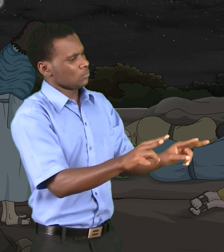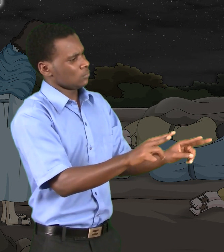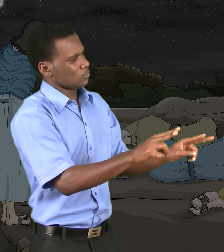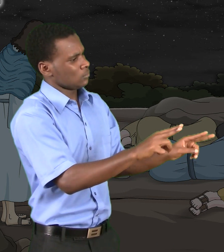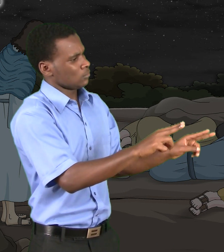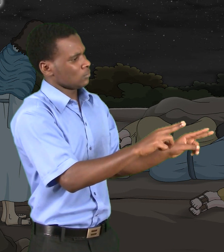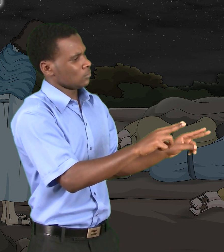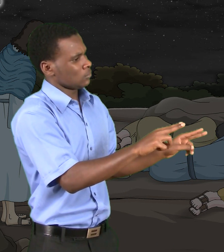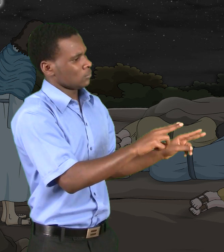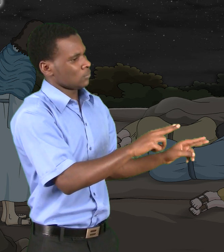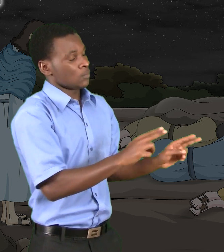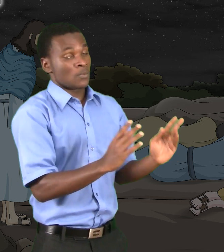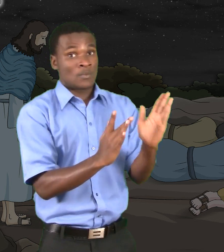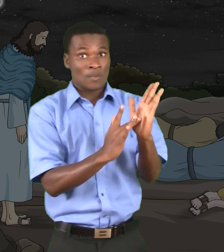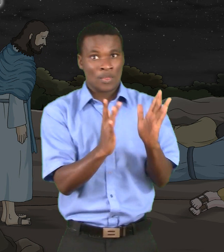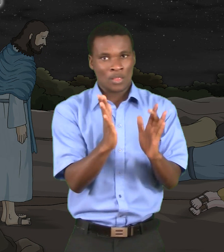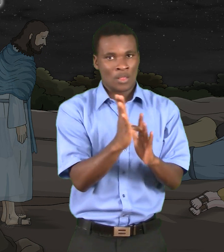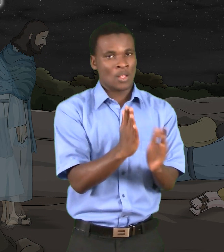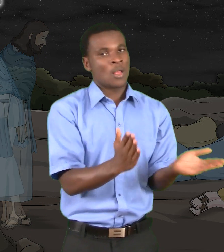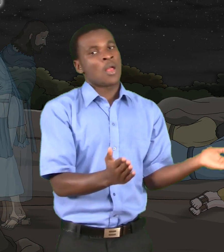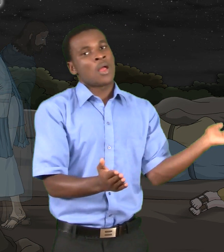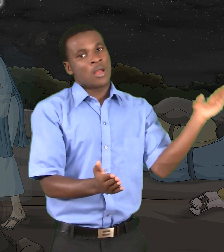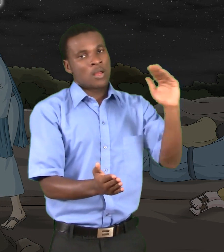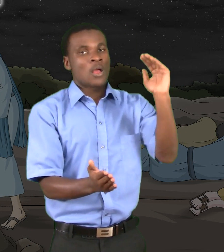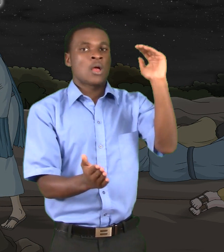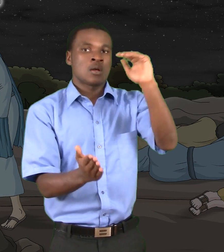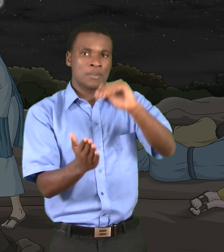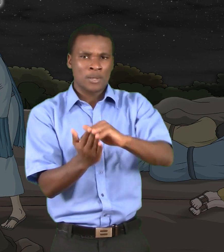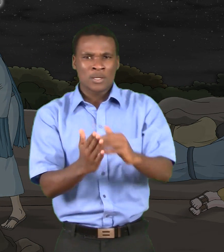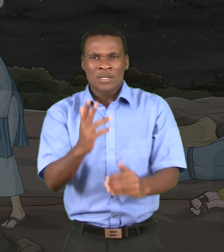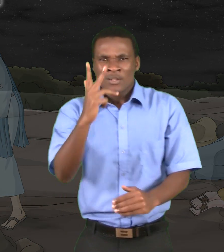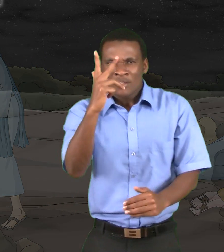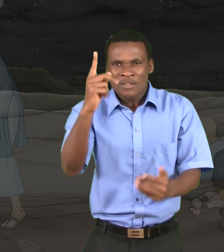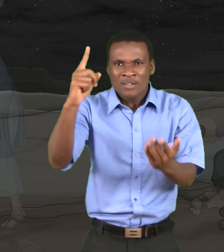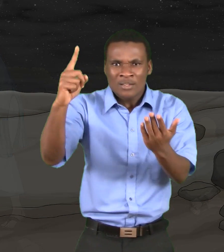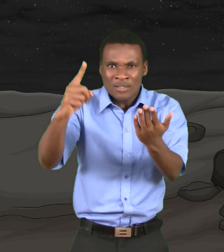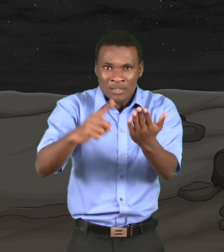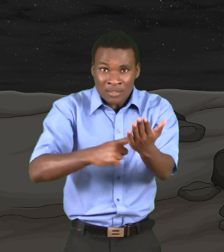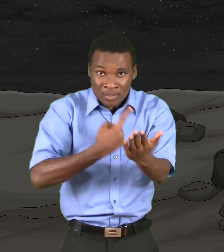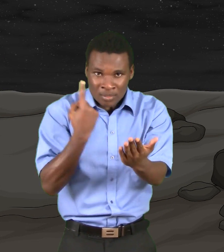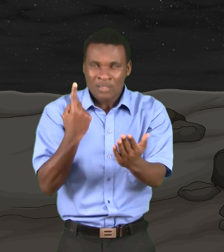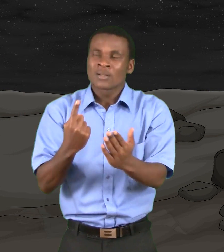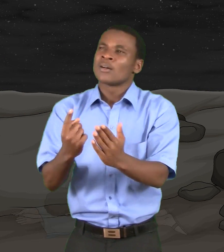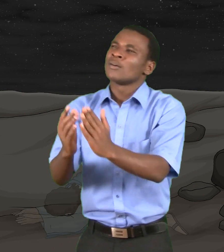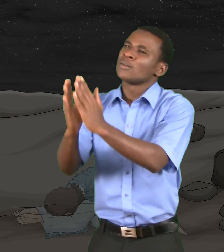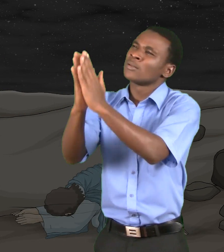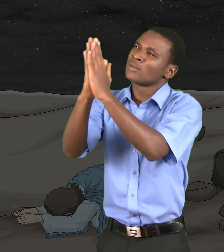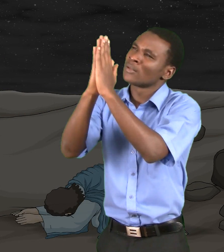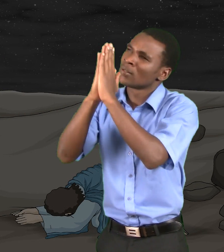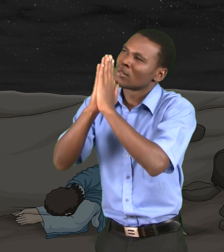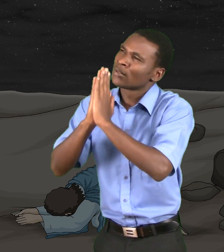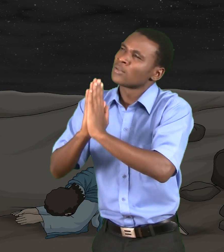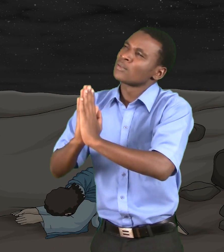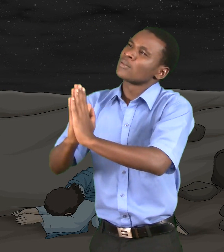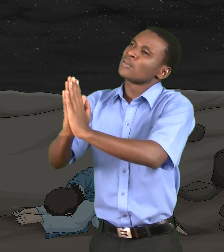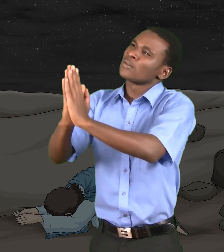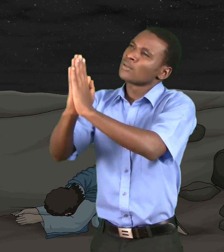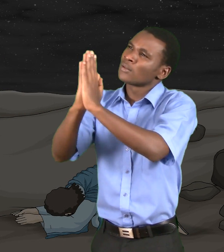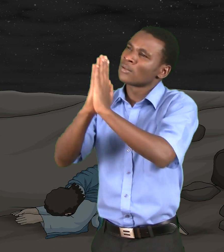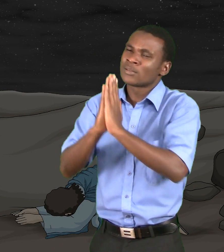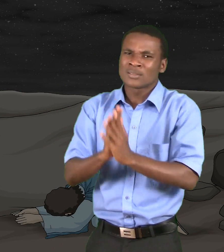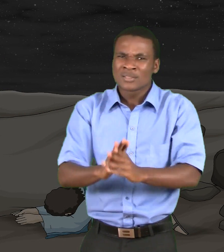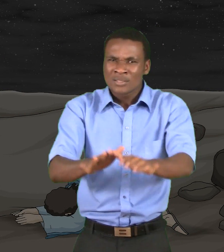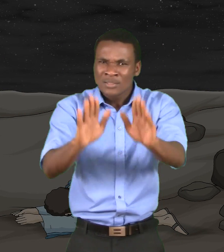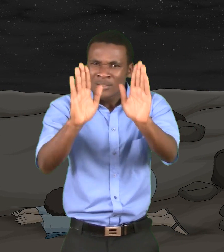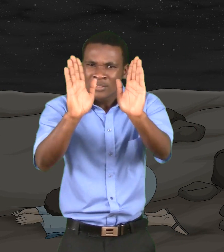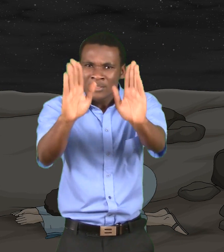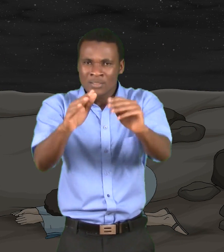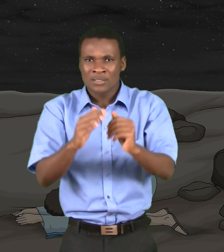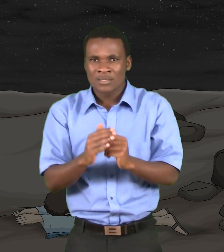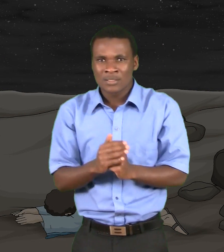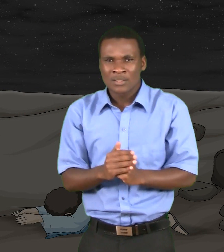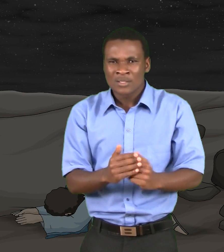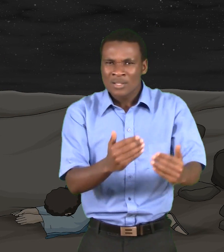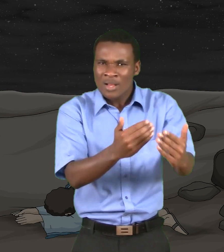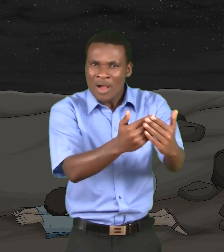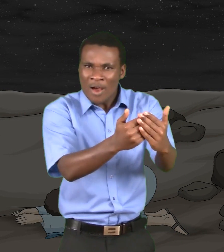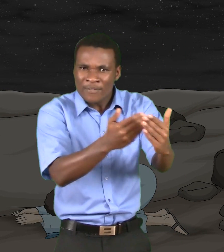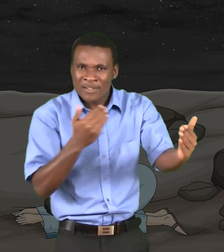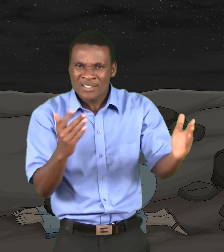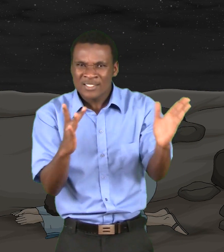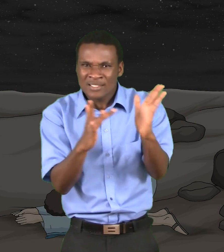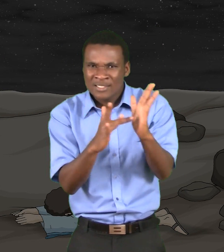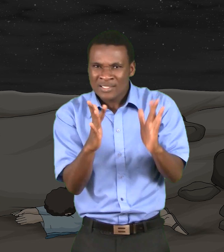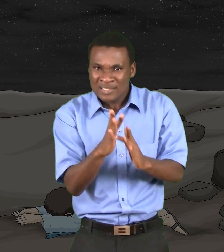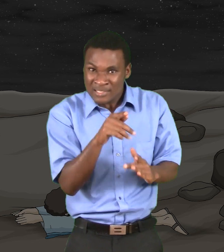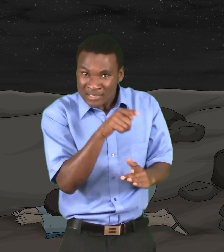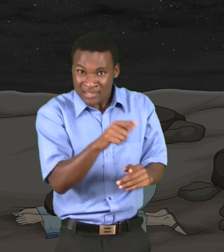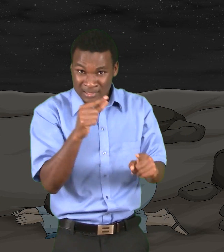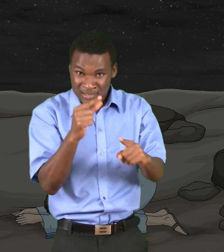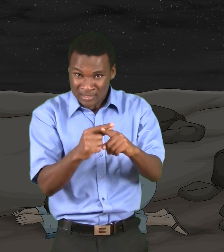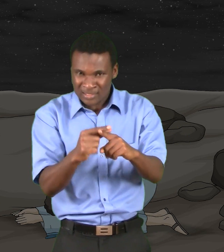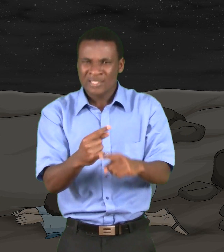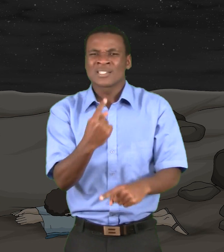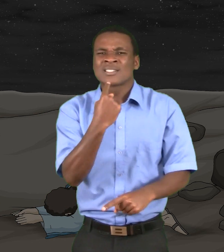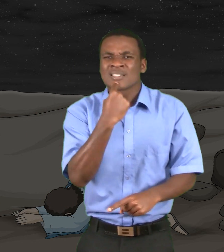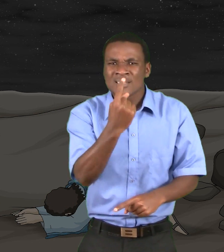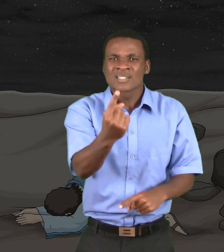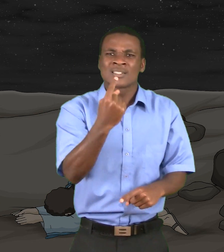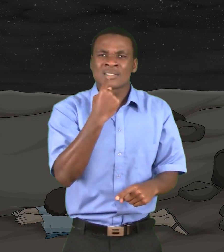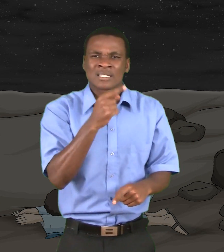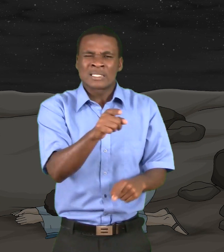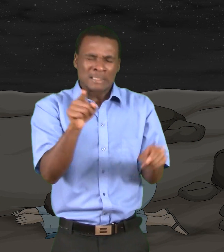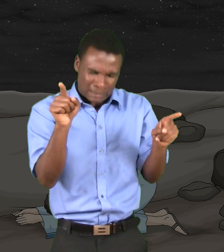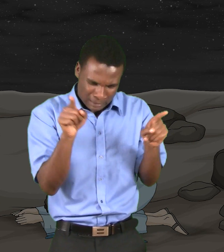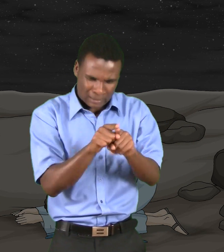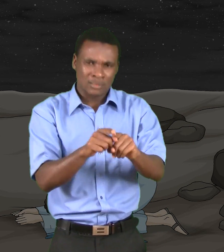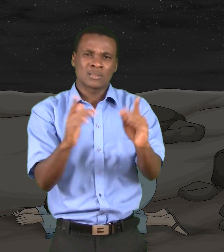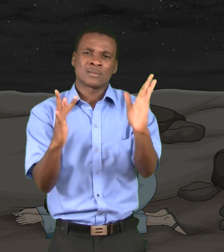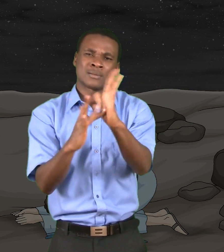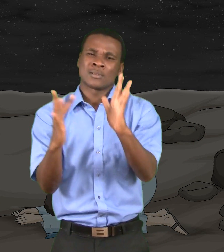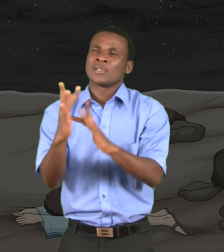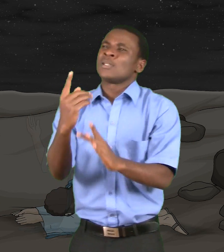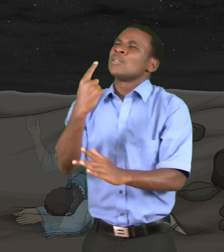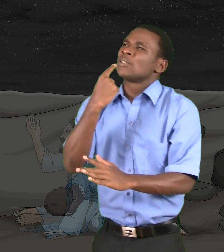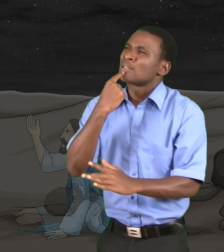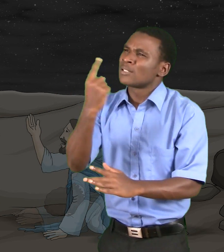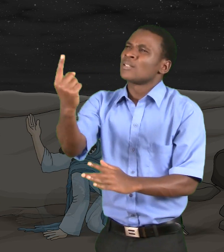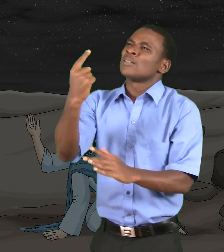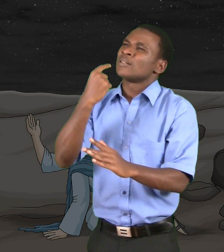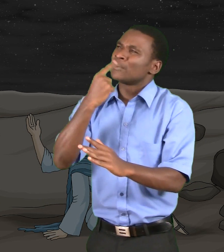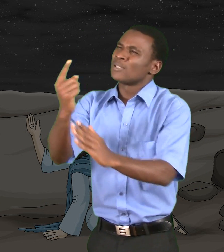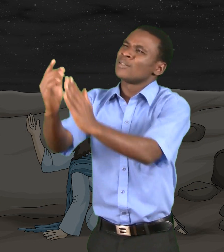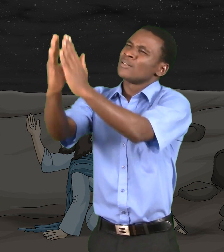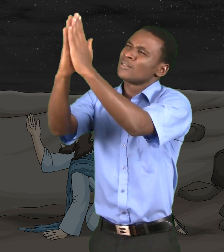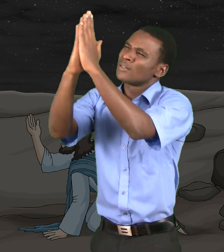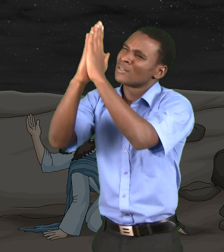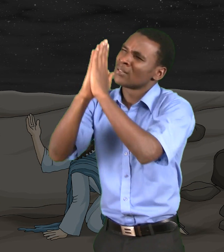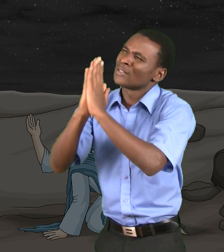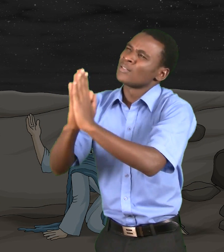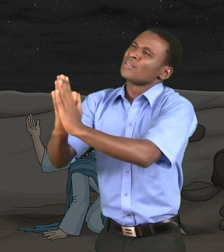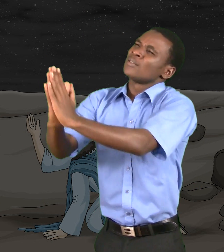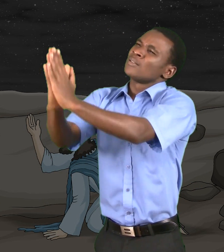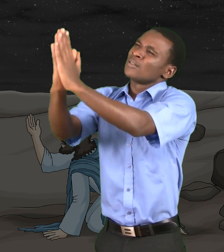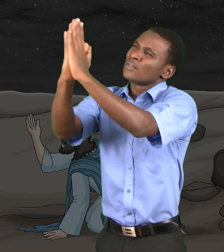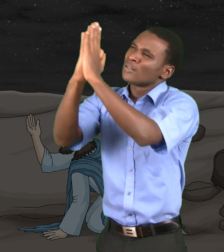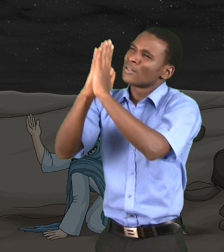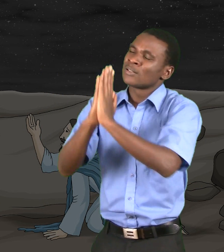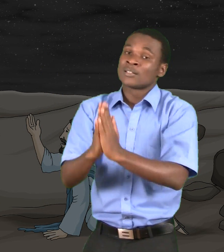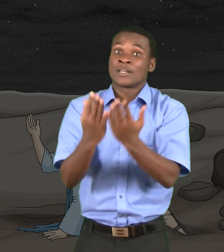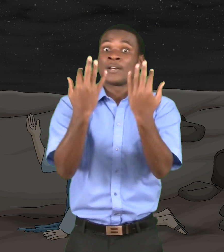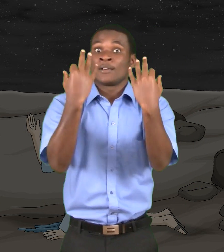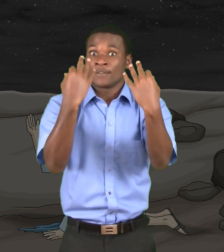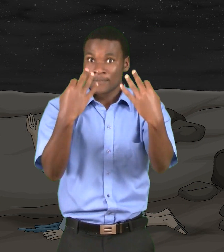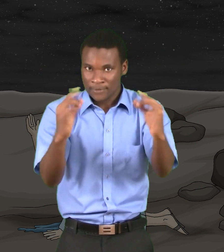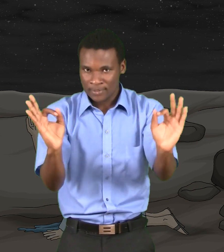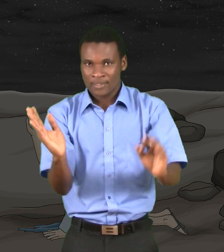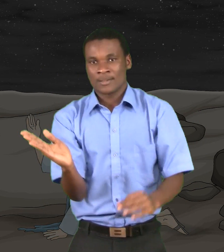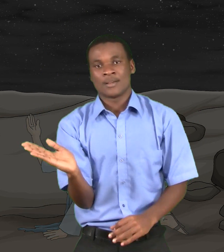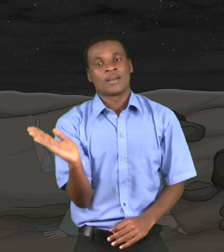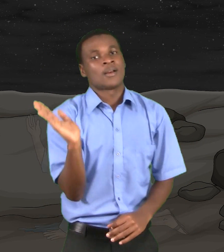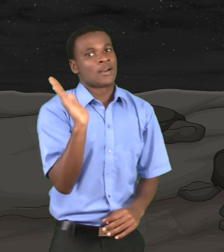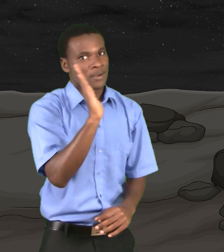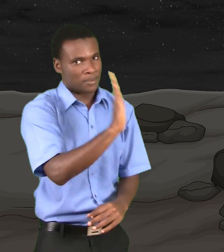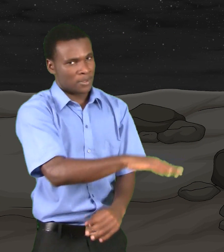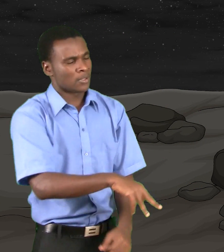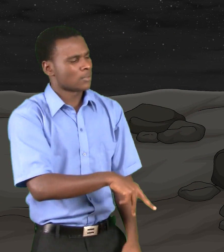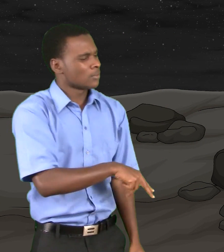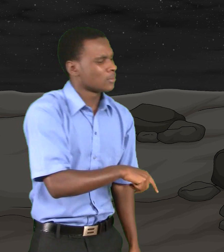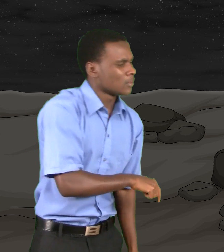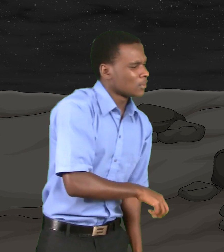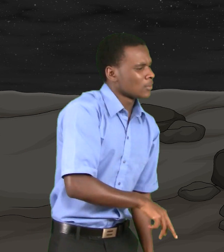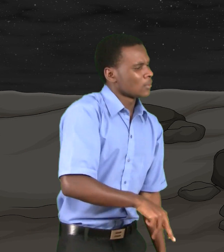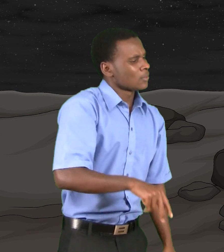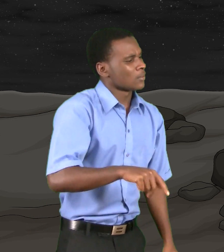So He left them and went away once more and prayed a third time, saying the same thing.